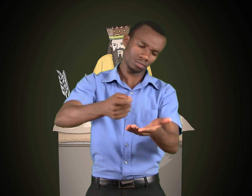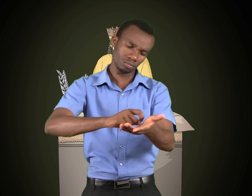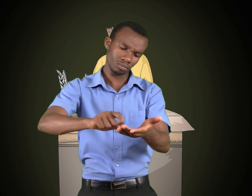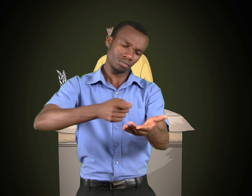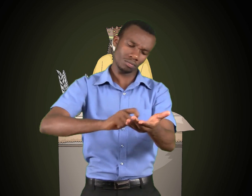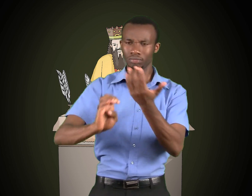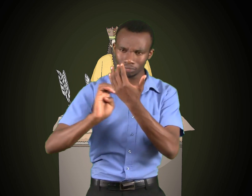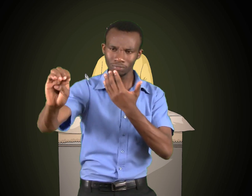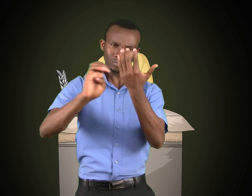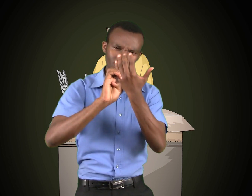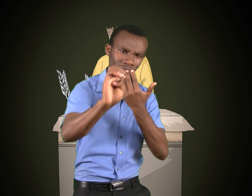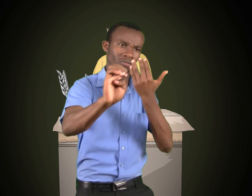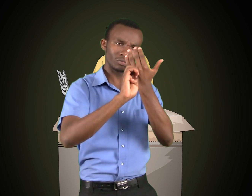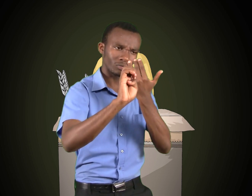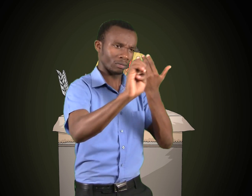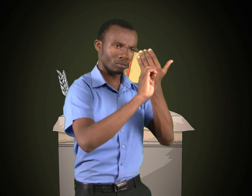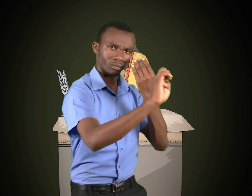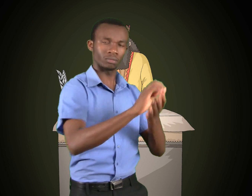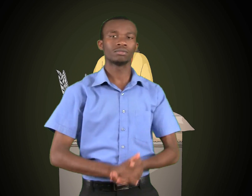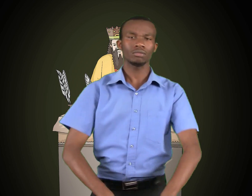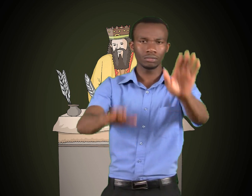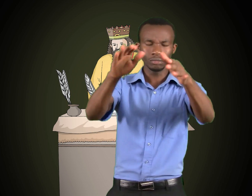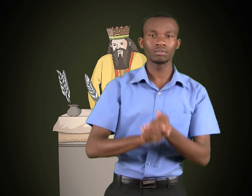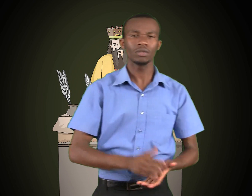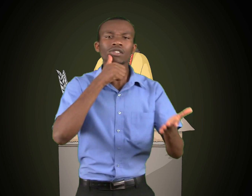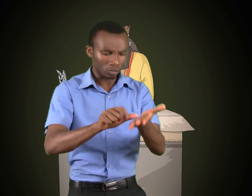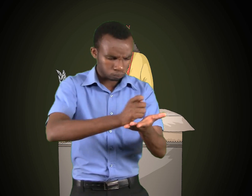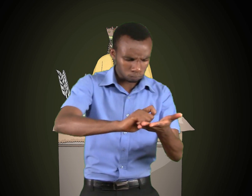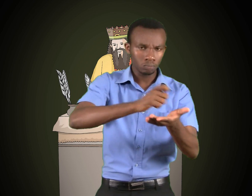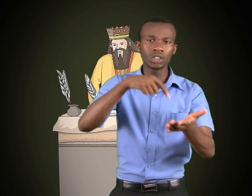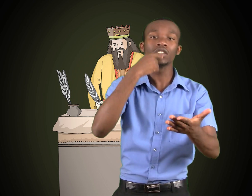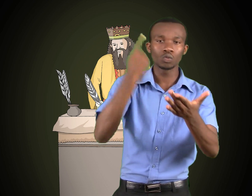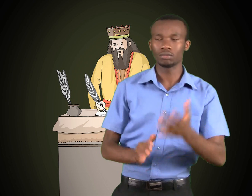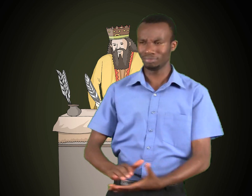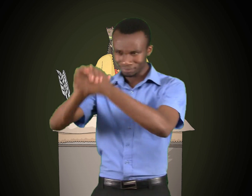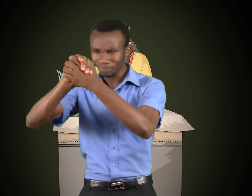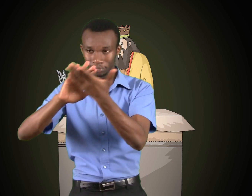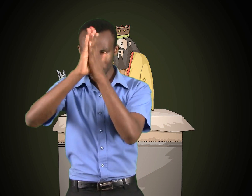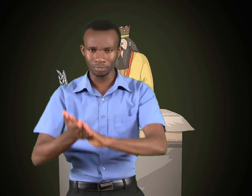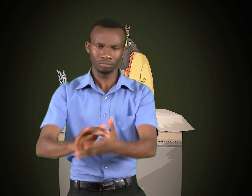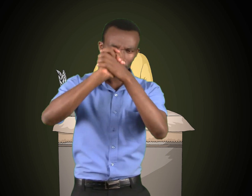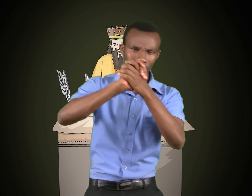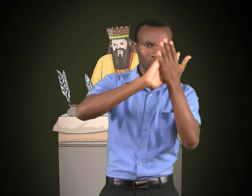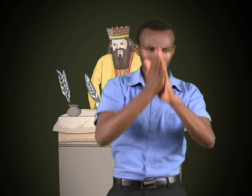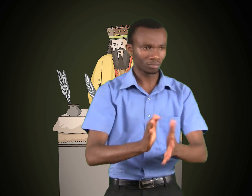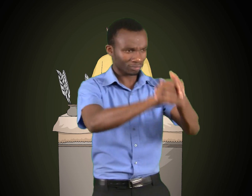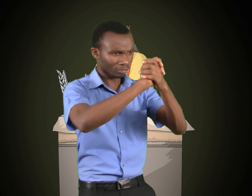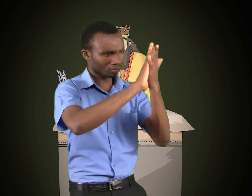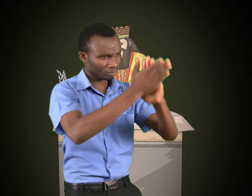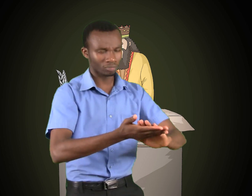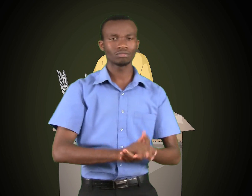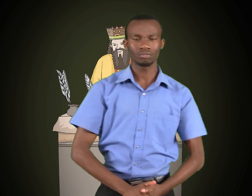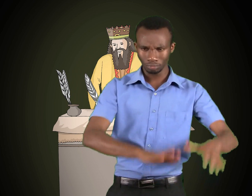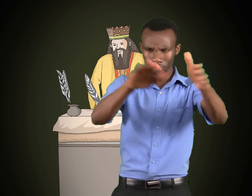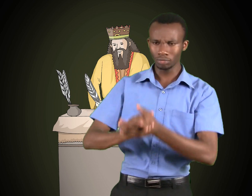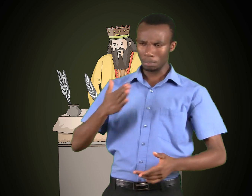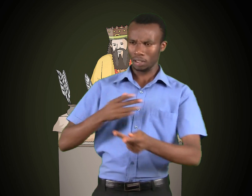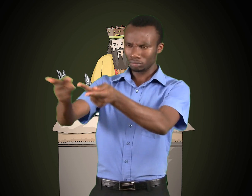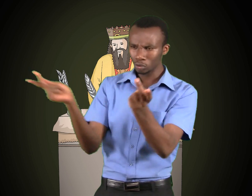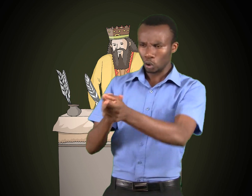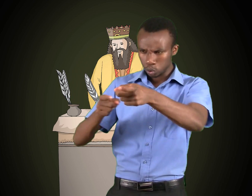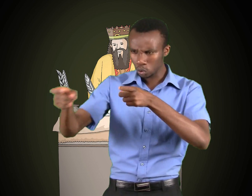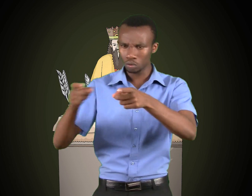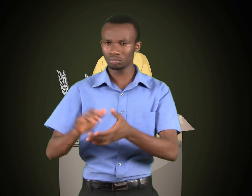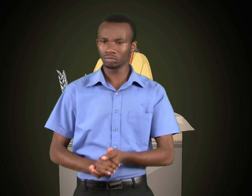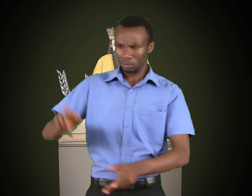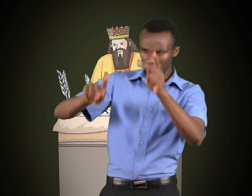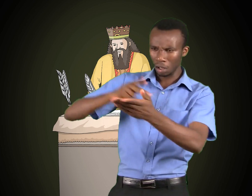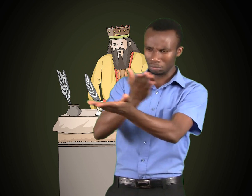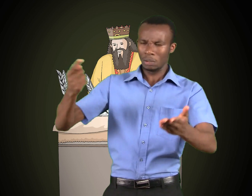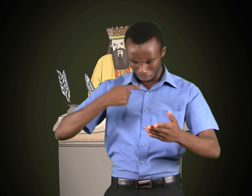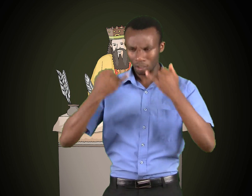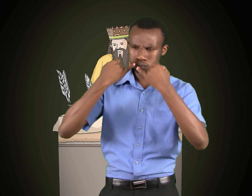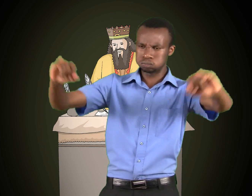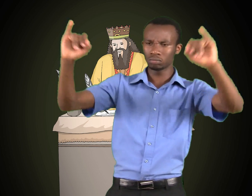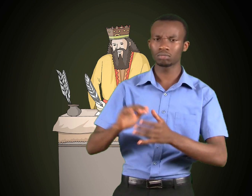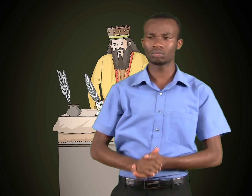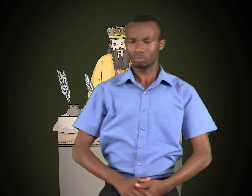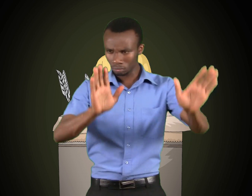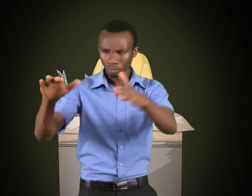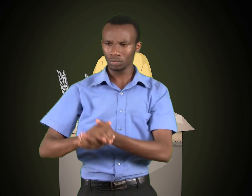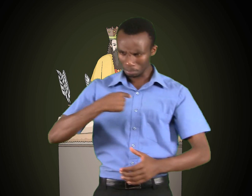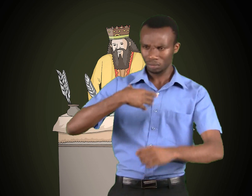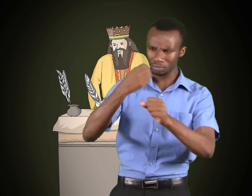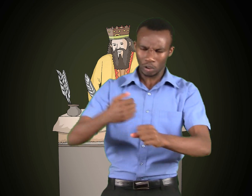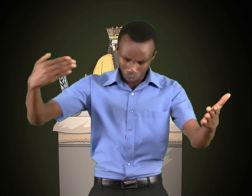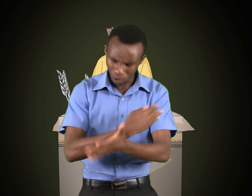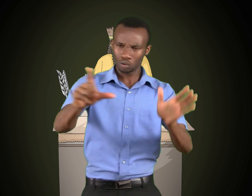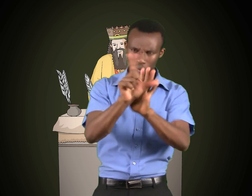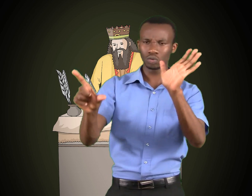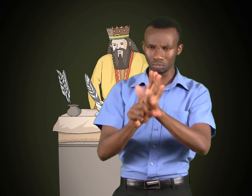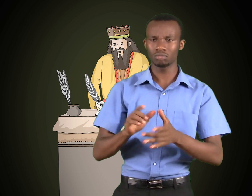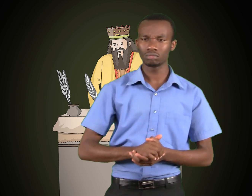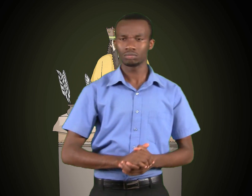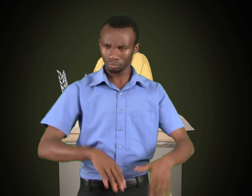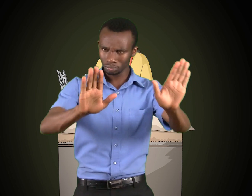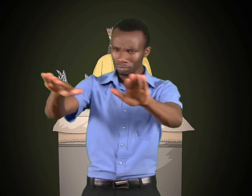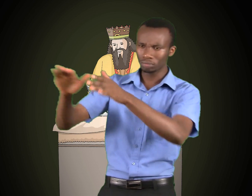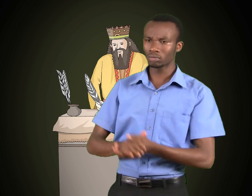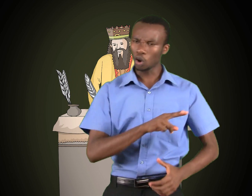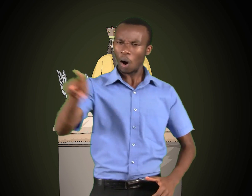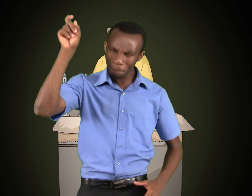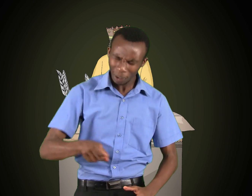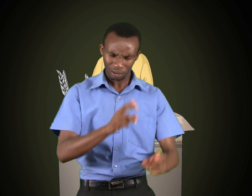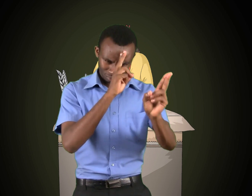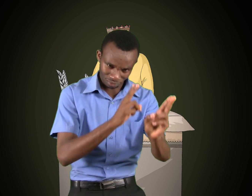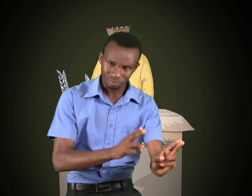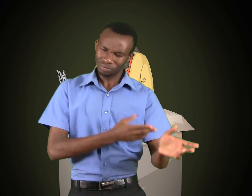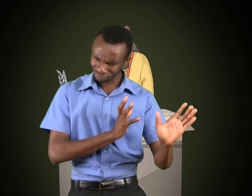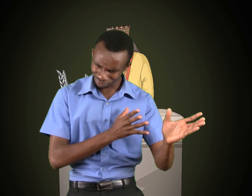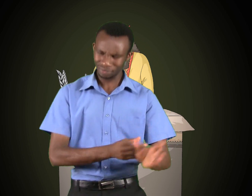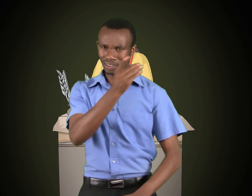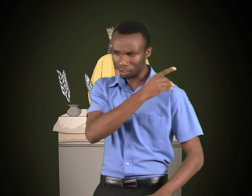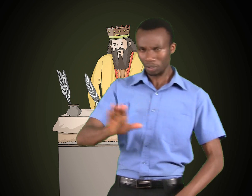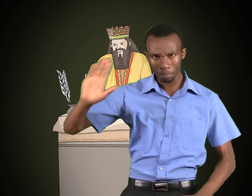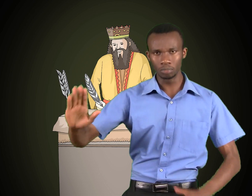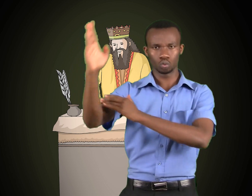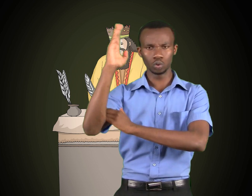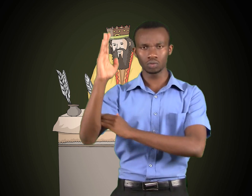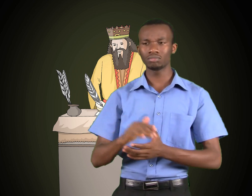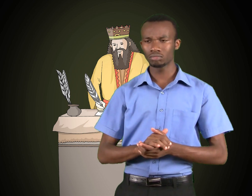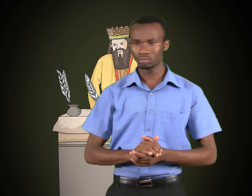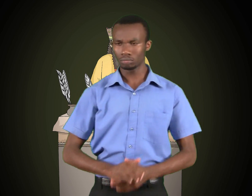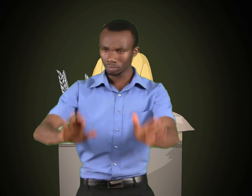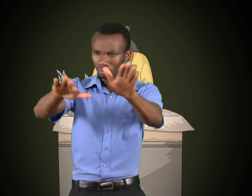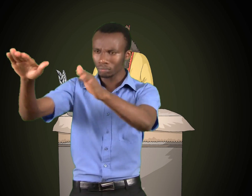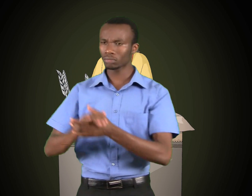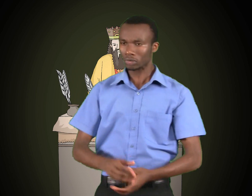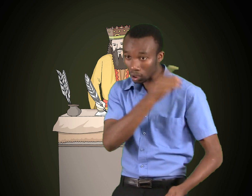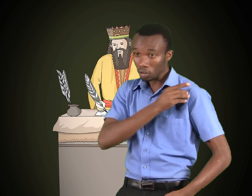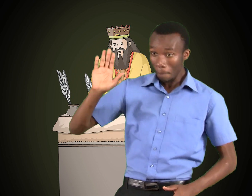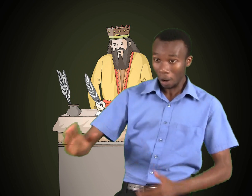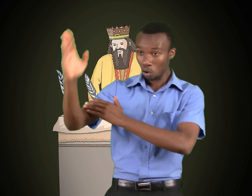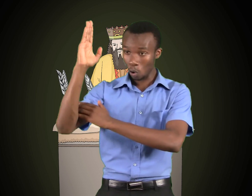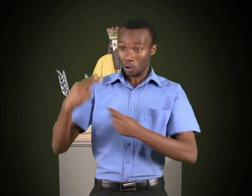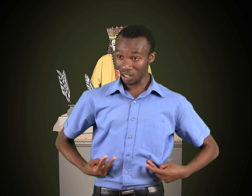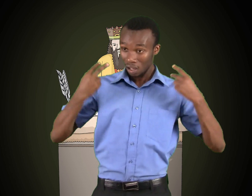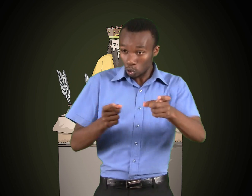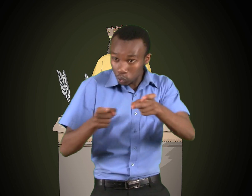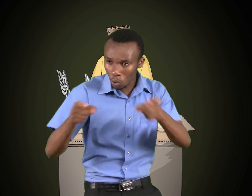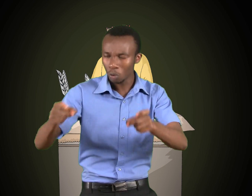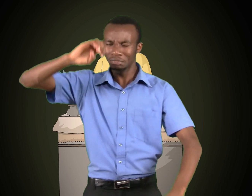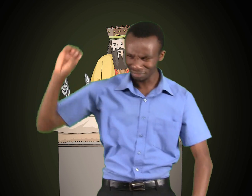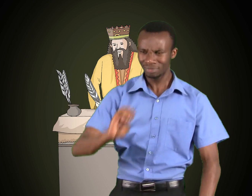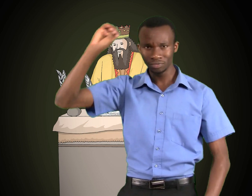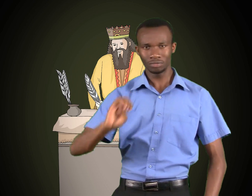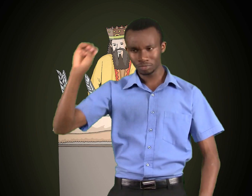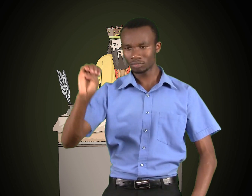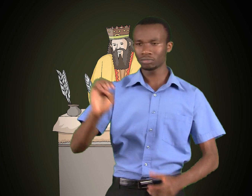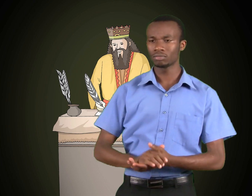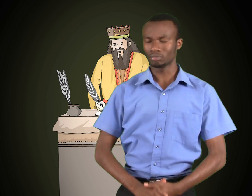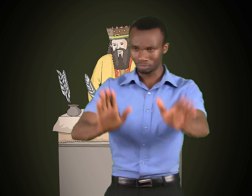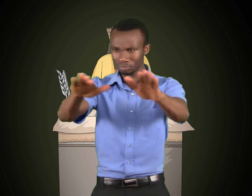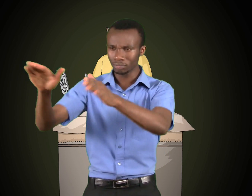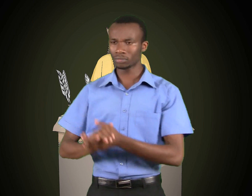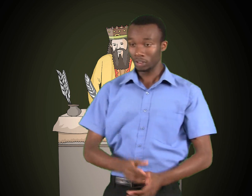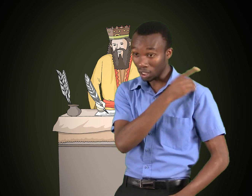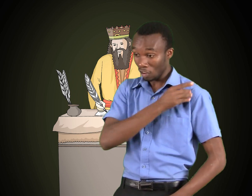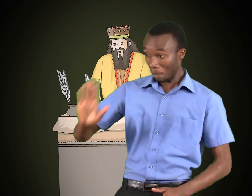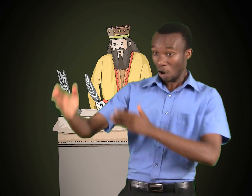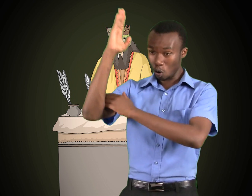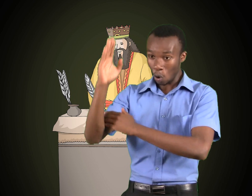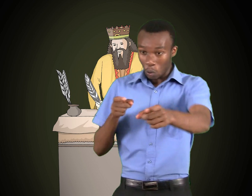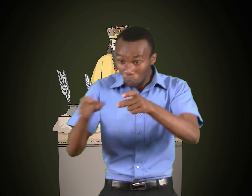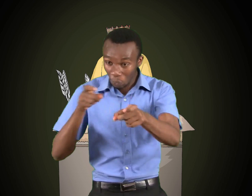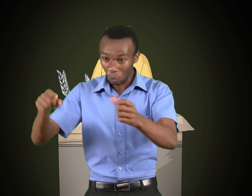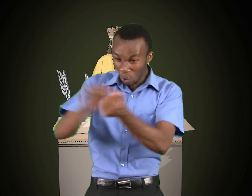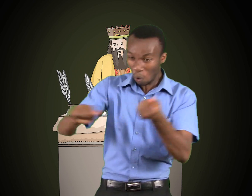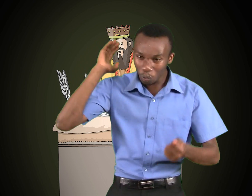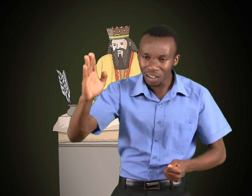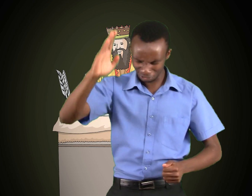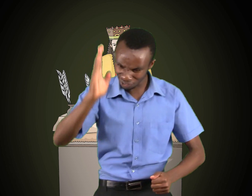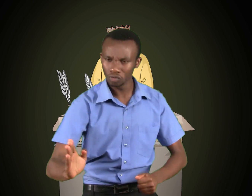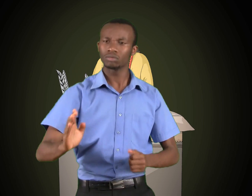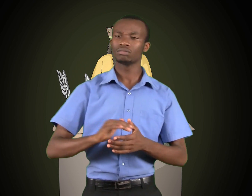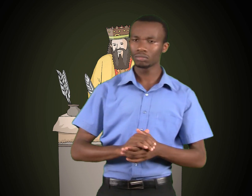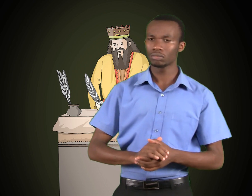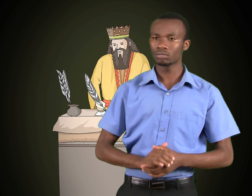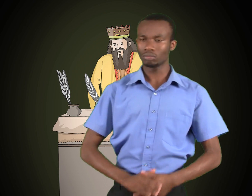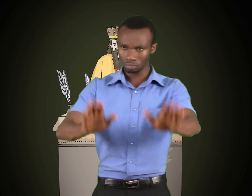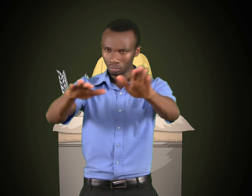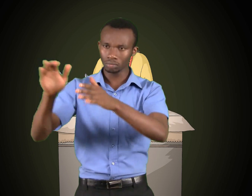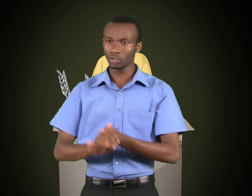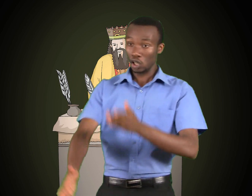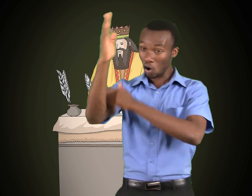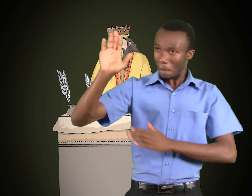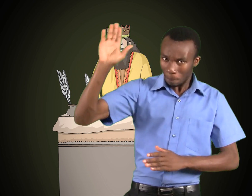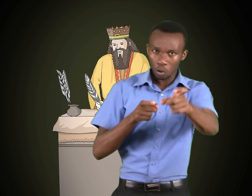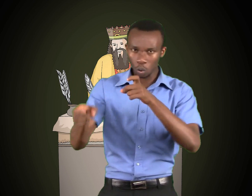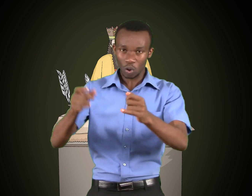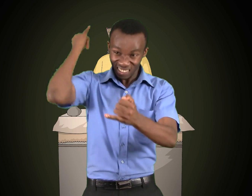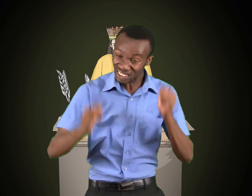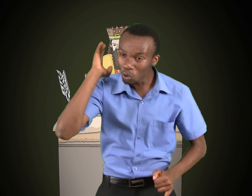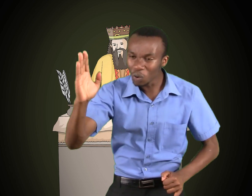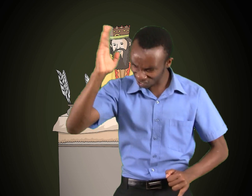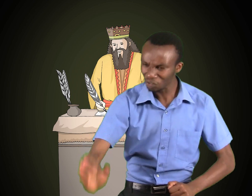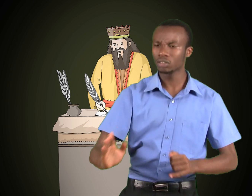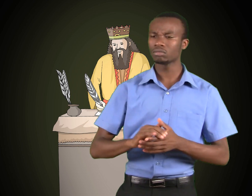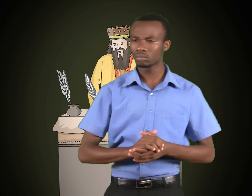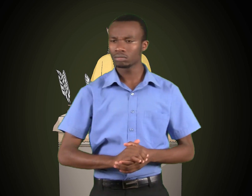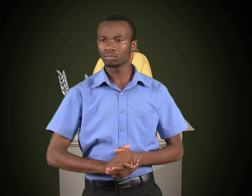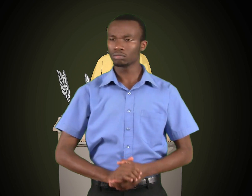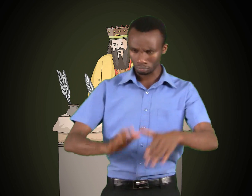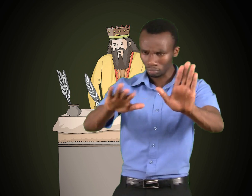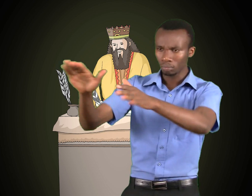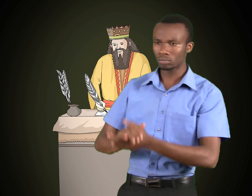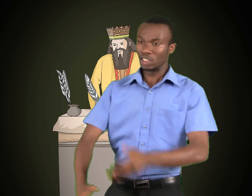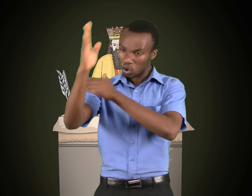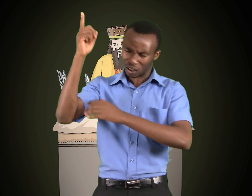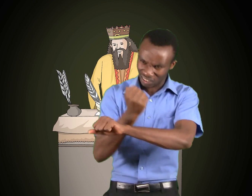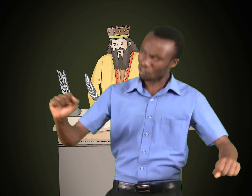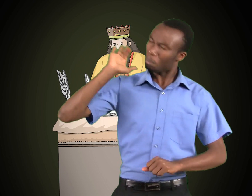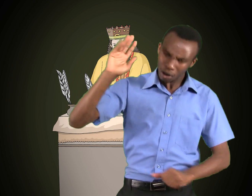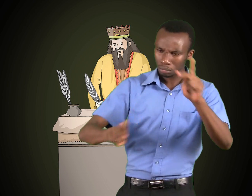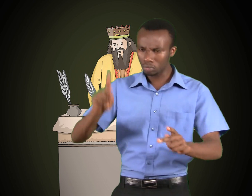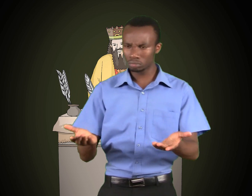I hereby decree that in every part of my kingdom, men are to tremble in fear before the God of Daniel: For He is the living God, and He endures forever; His kingdom will never be destroyed, and His dominion will never end.